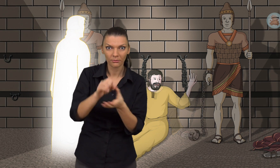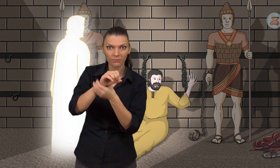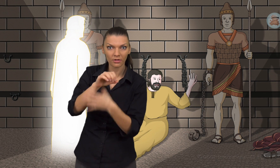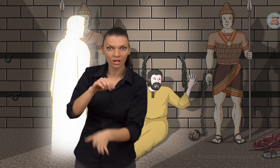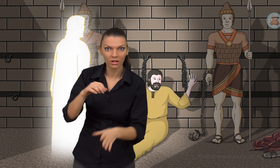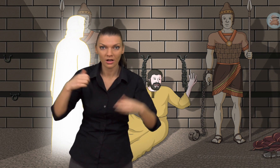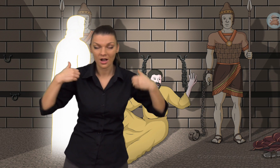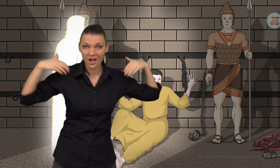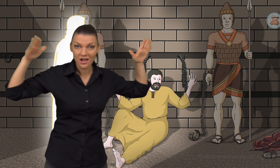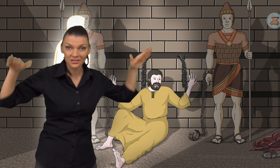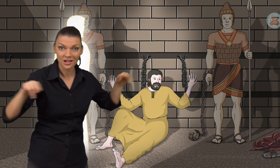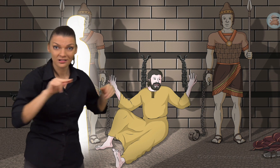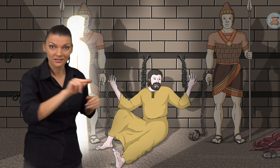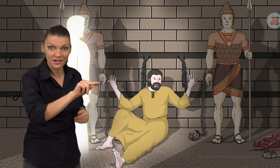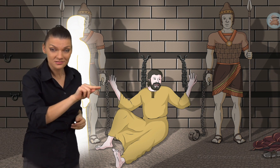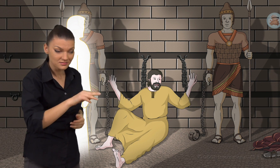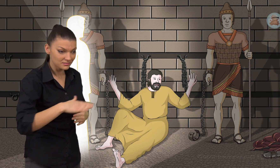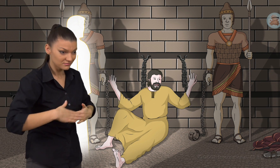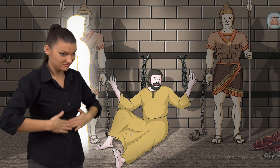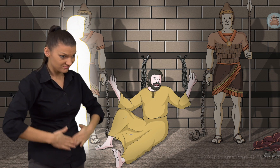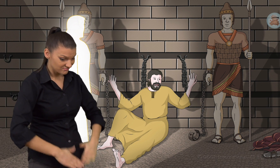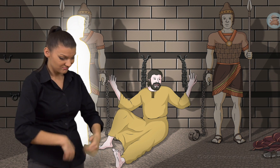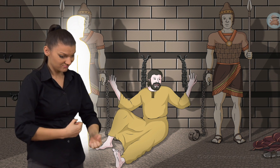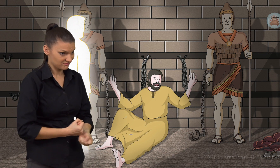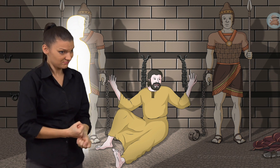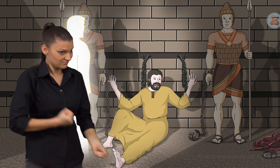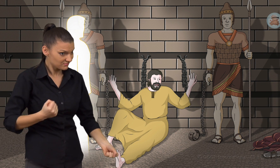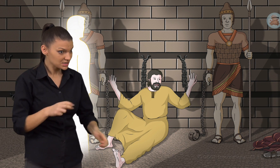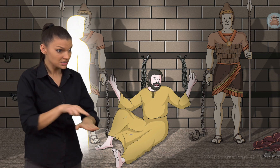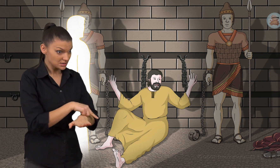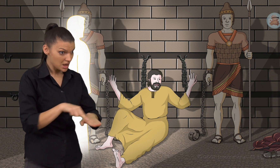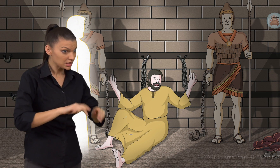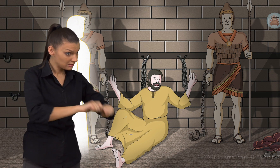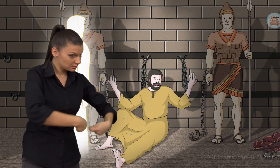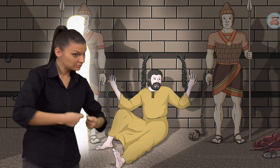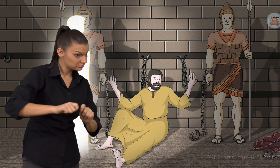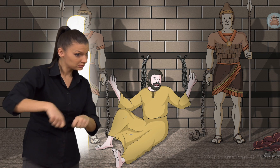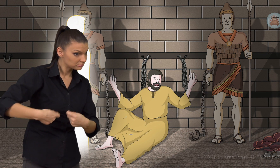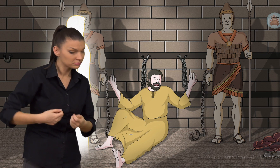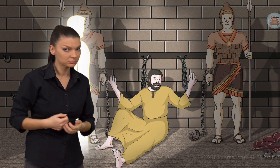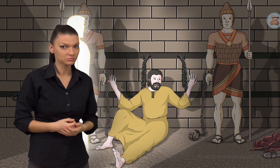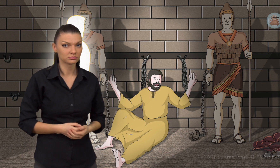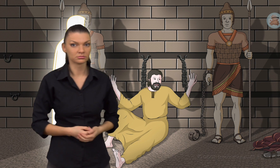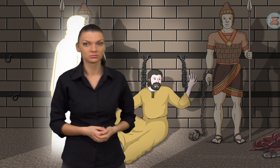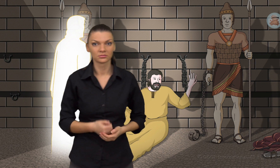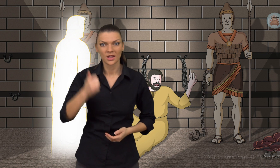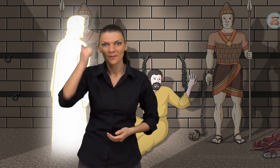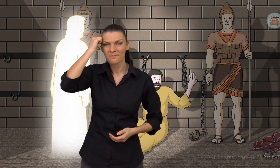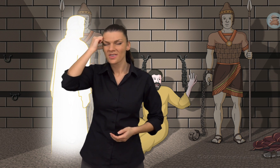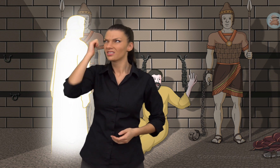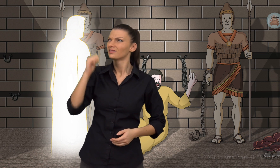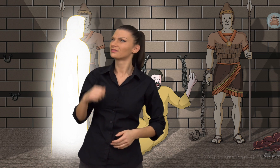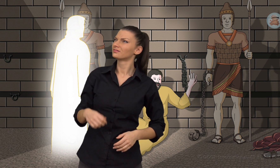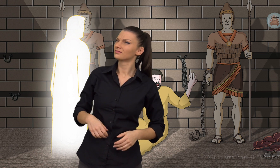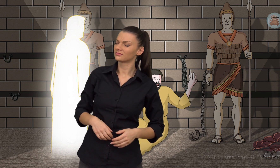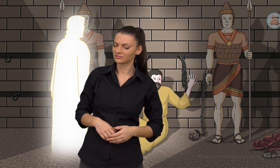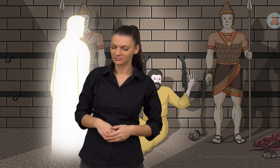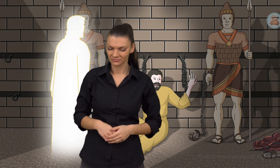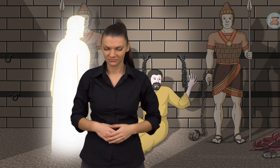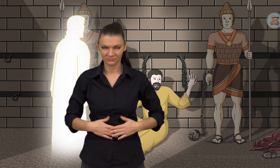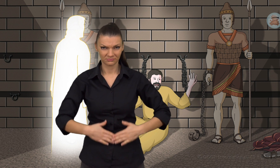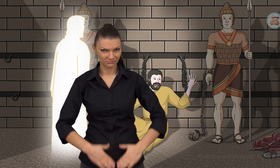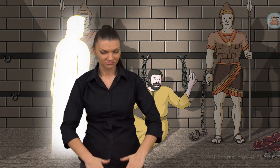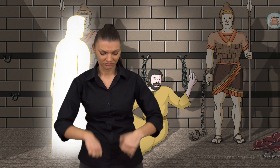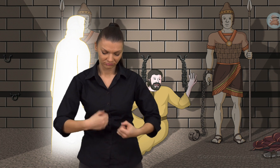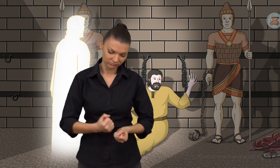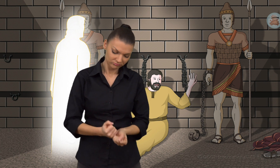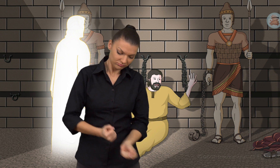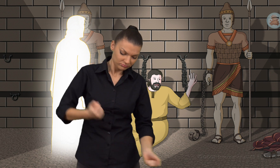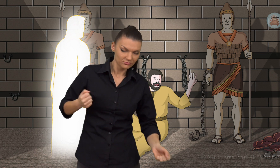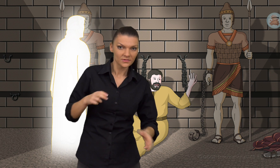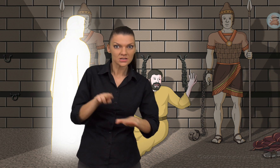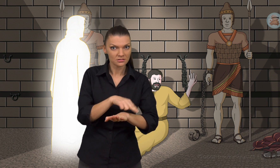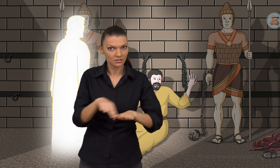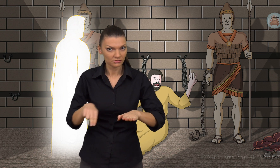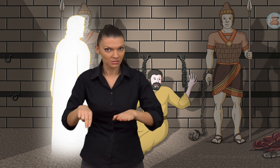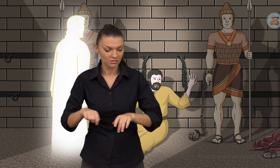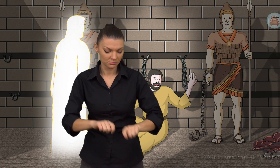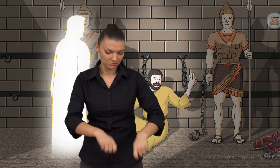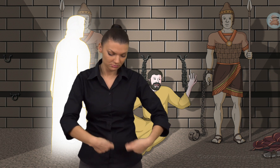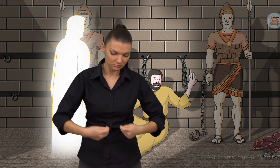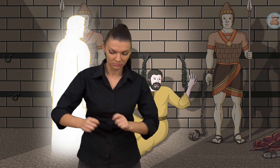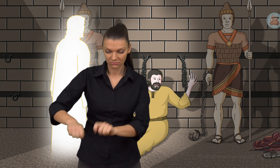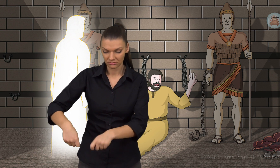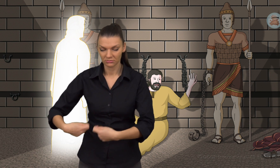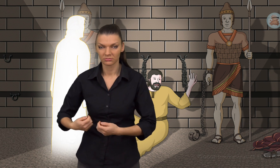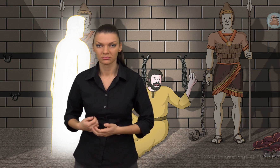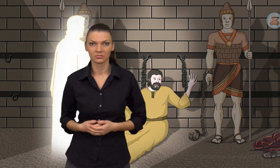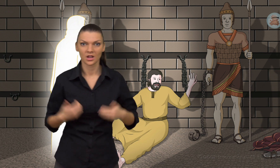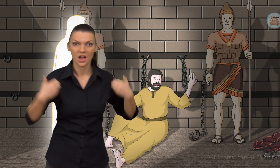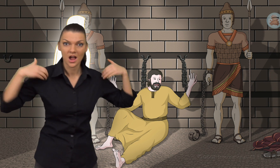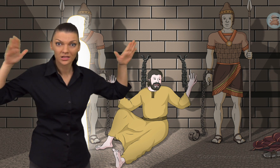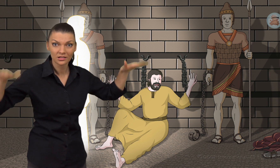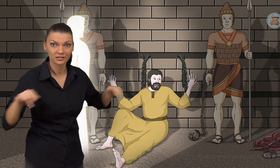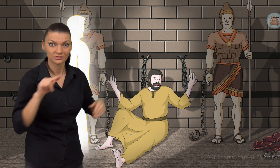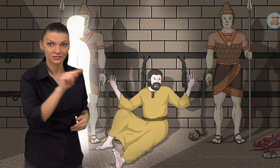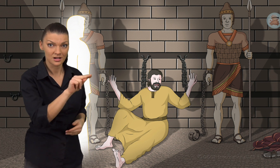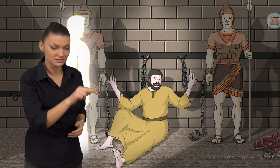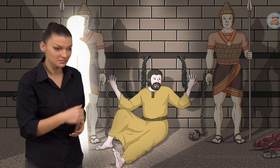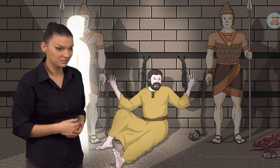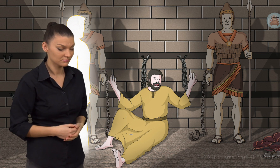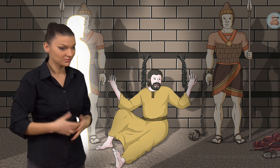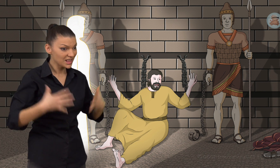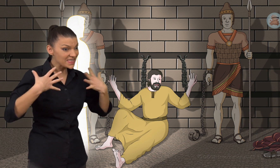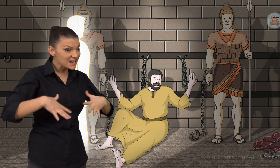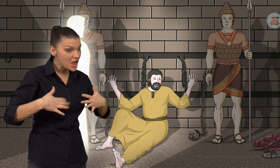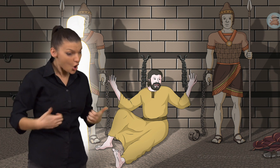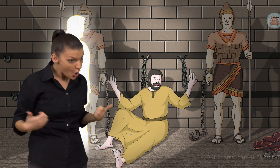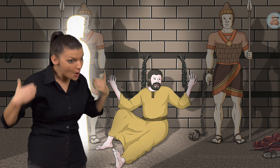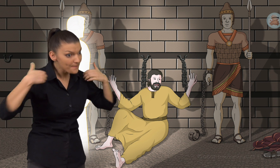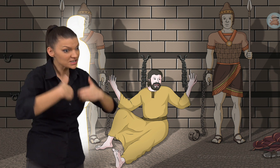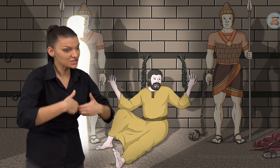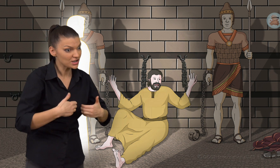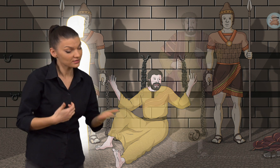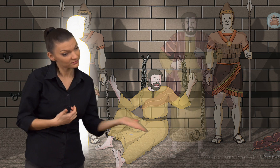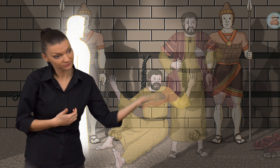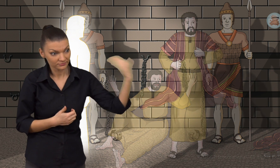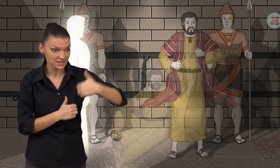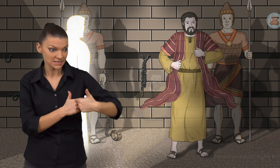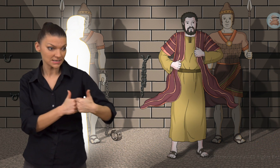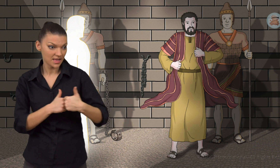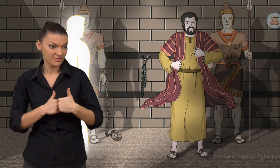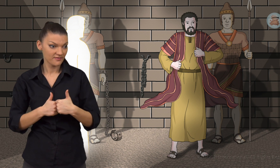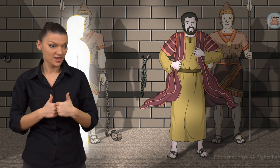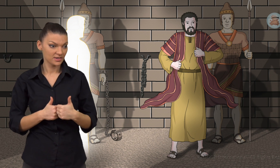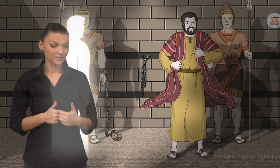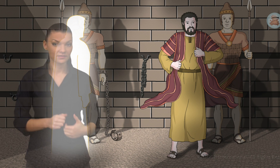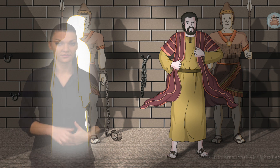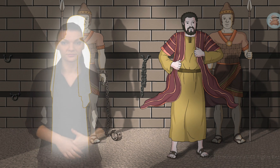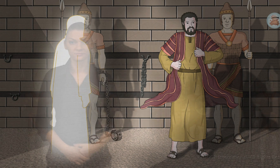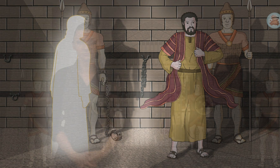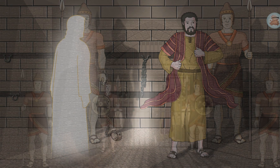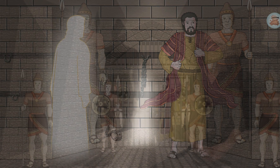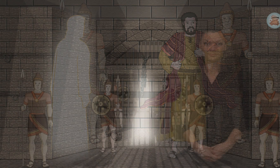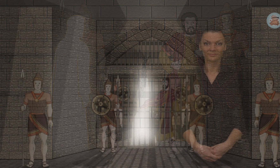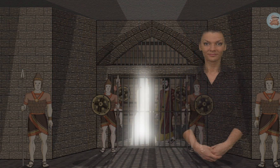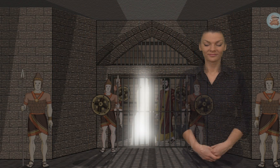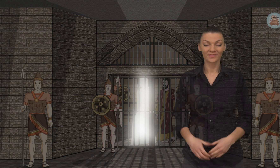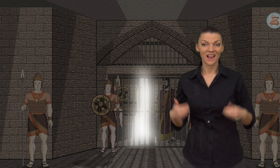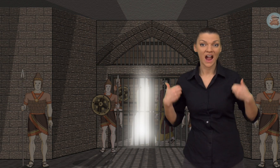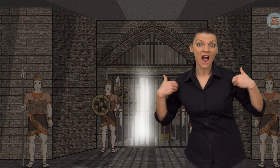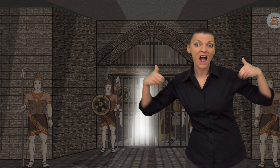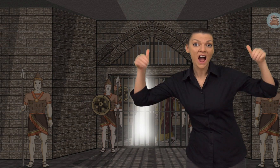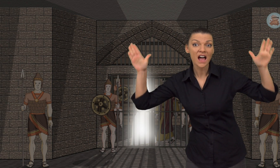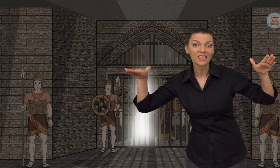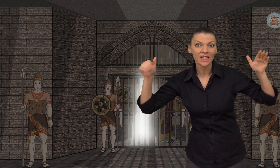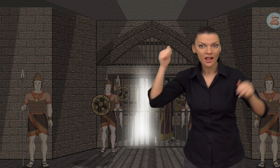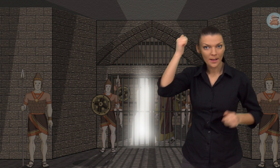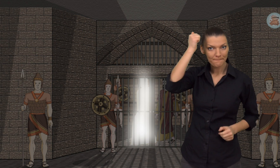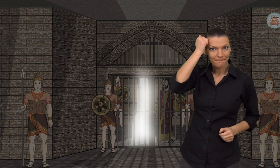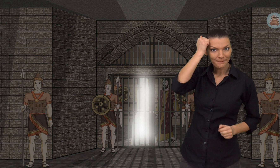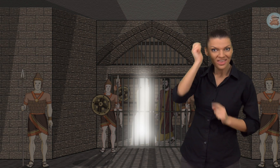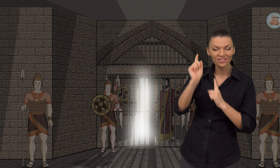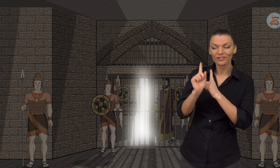And the chains fell off his wrists. “Get dressed and put on your sandals,” said the angel. Peter did so, and the angel told him, “Wrap your cloak around you and follow me.”